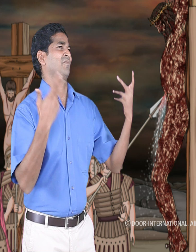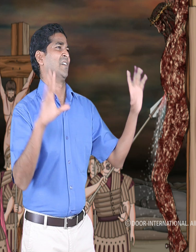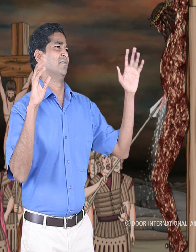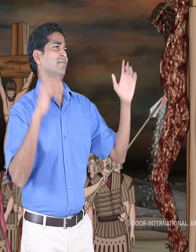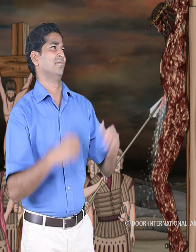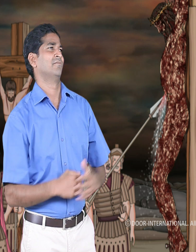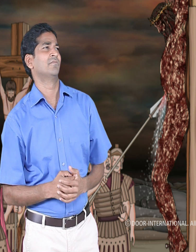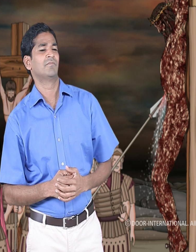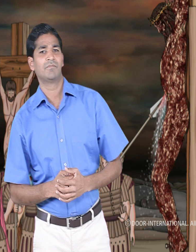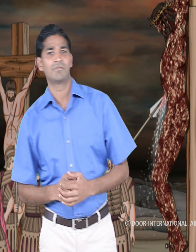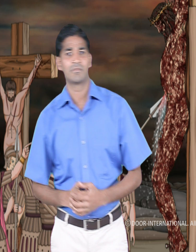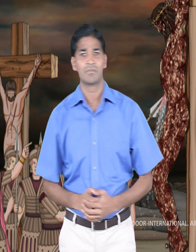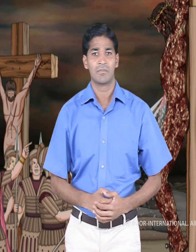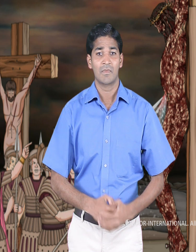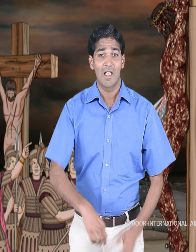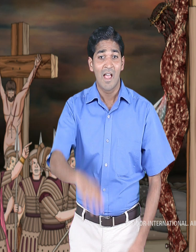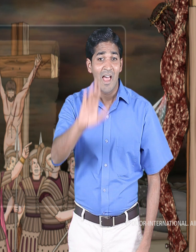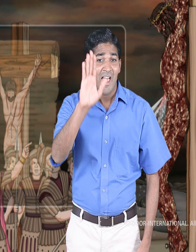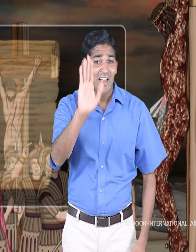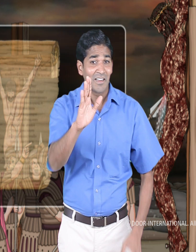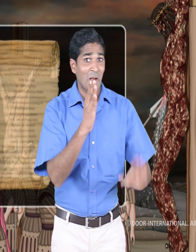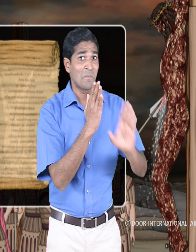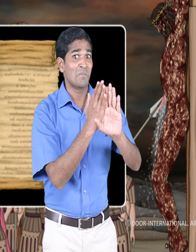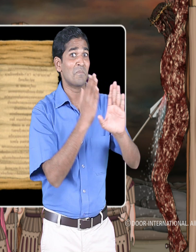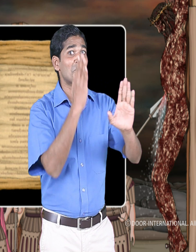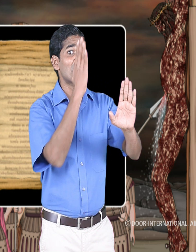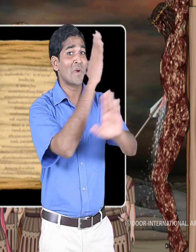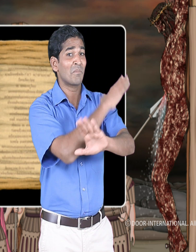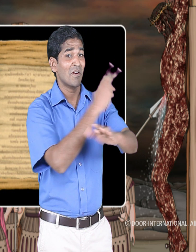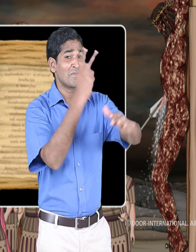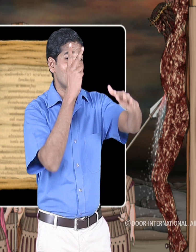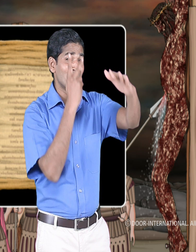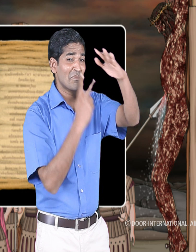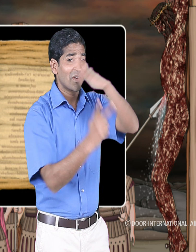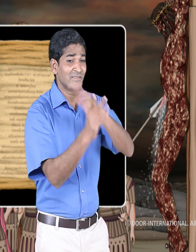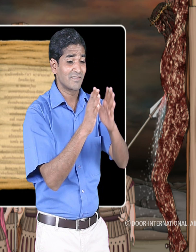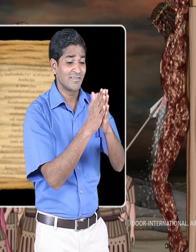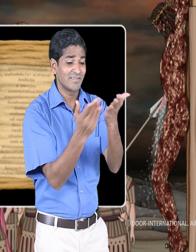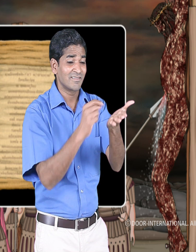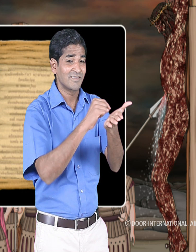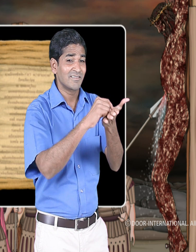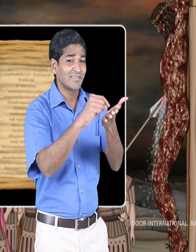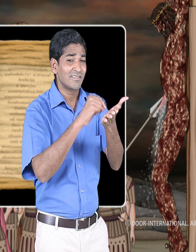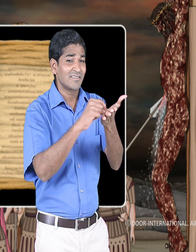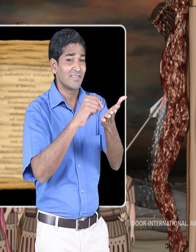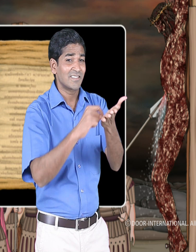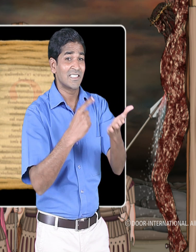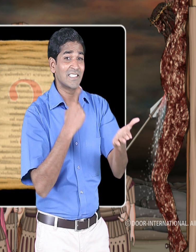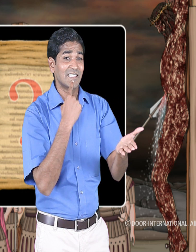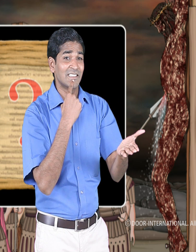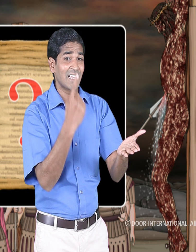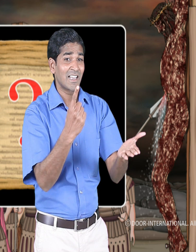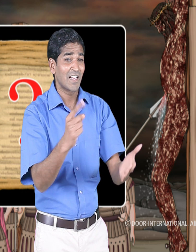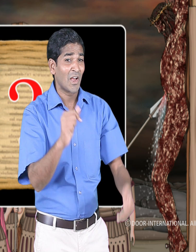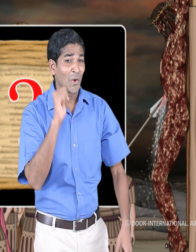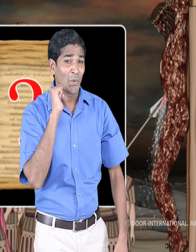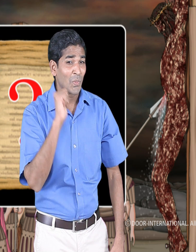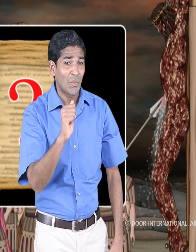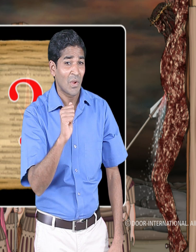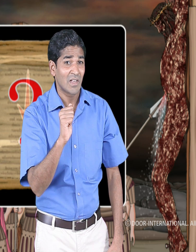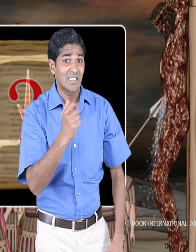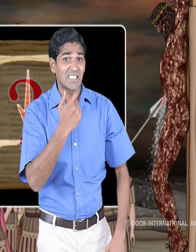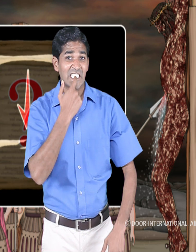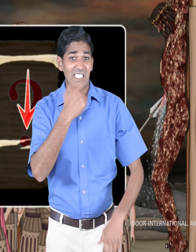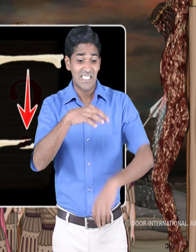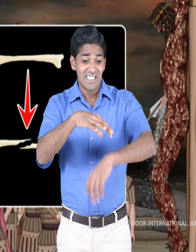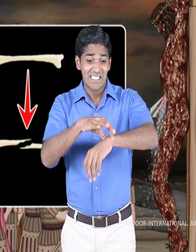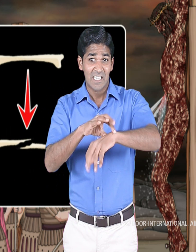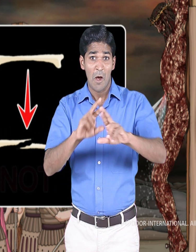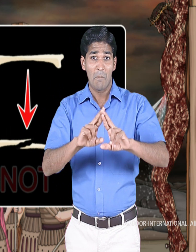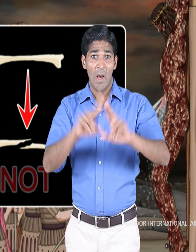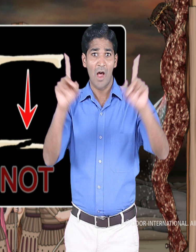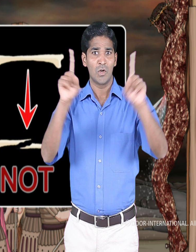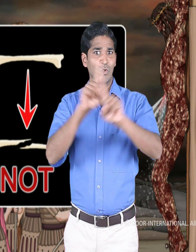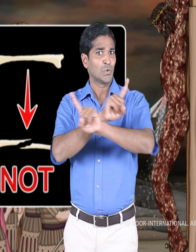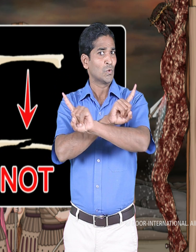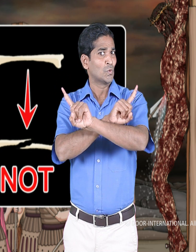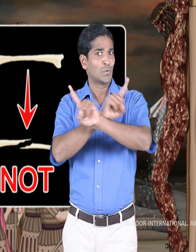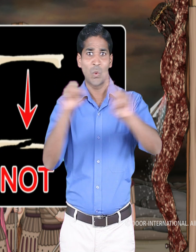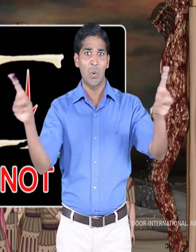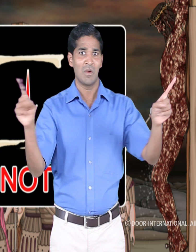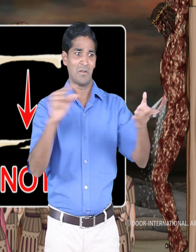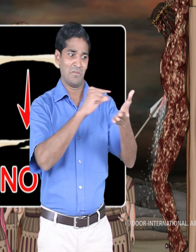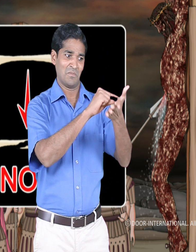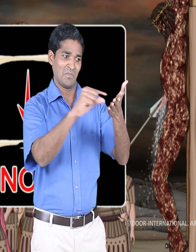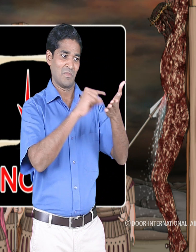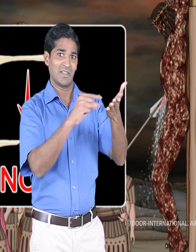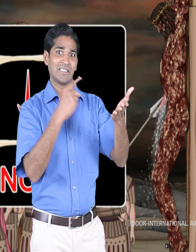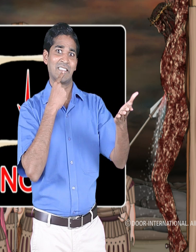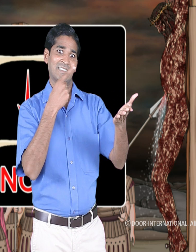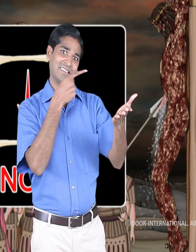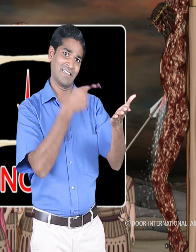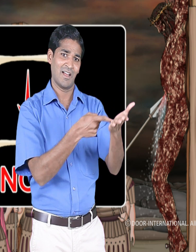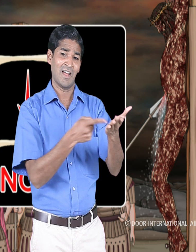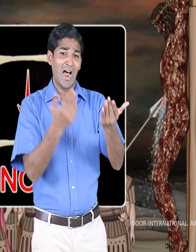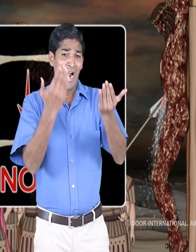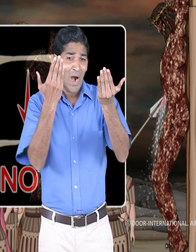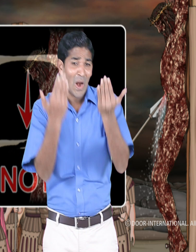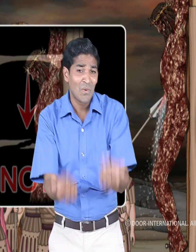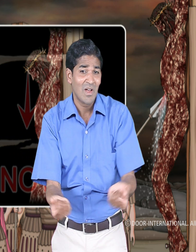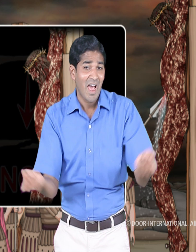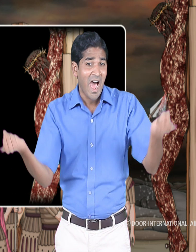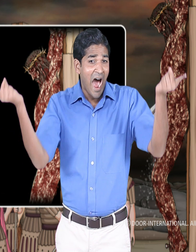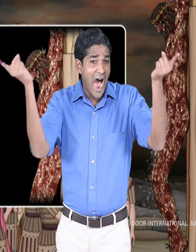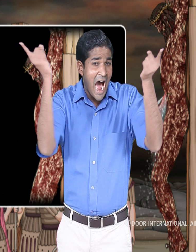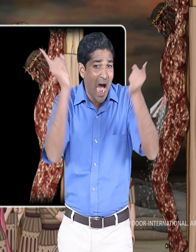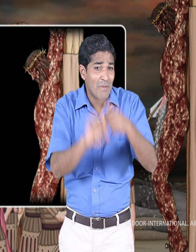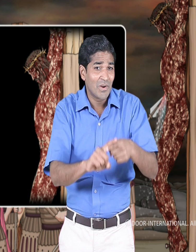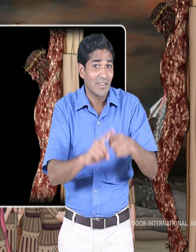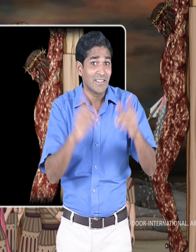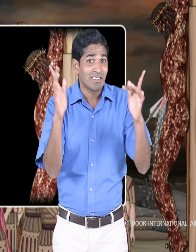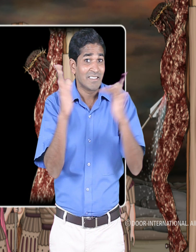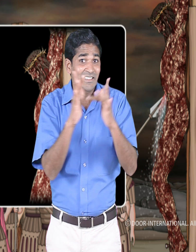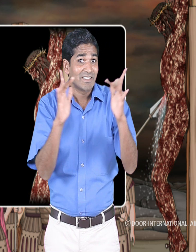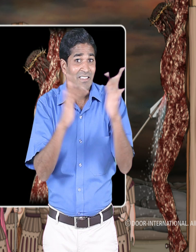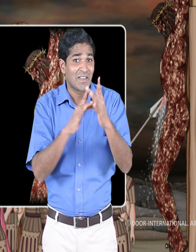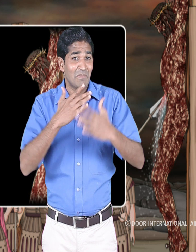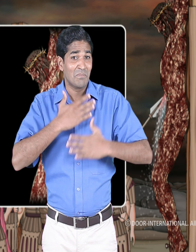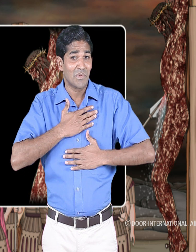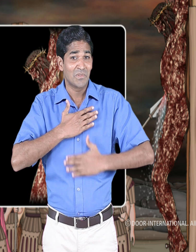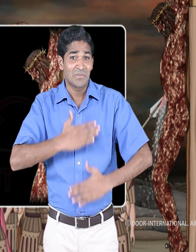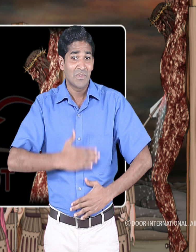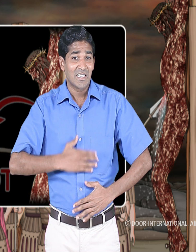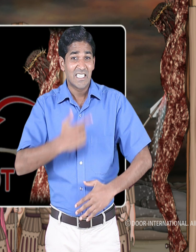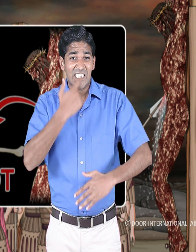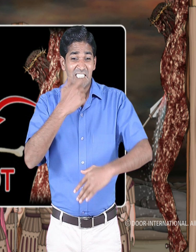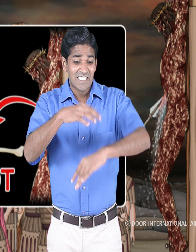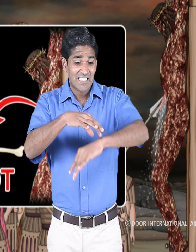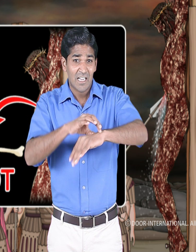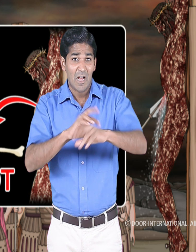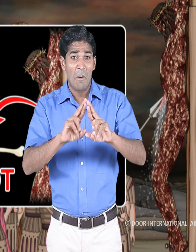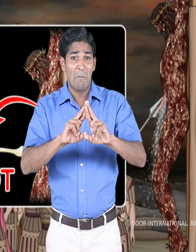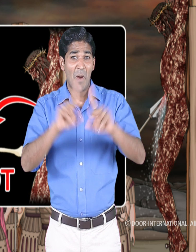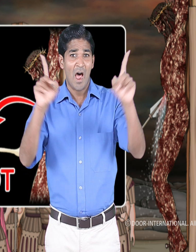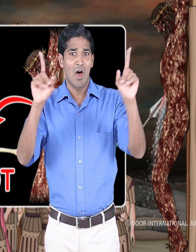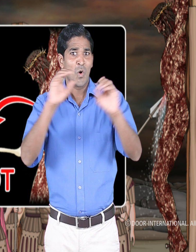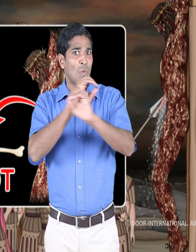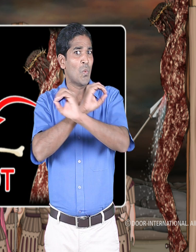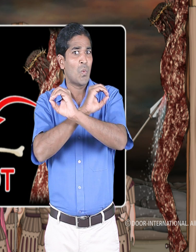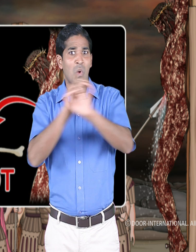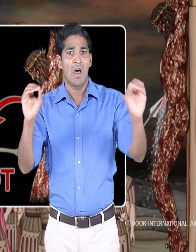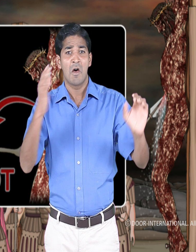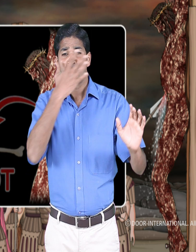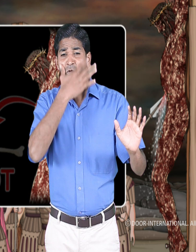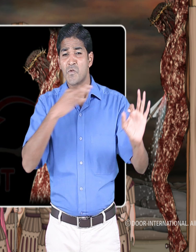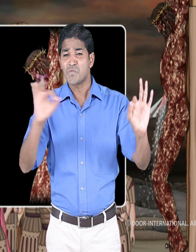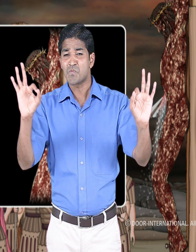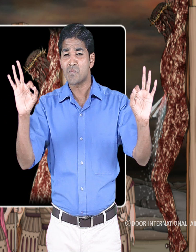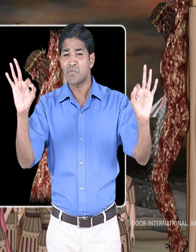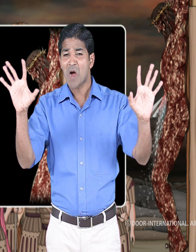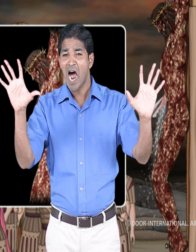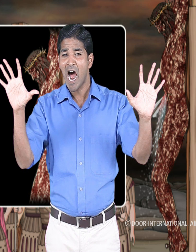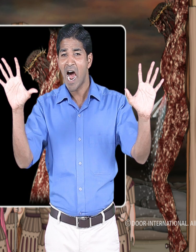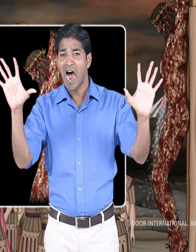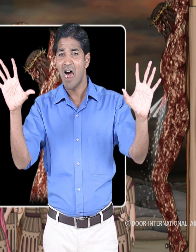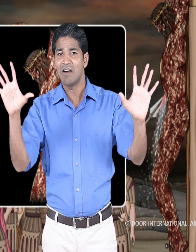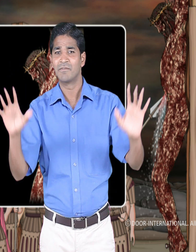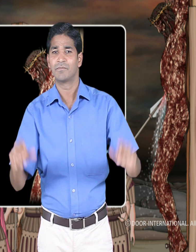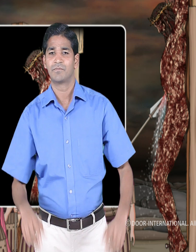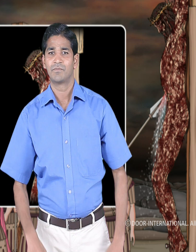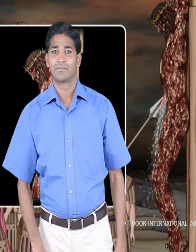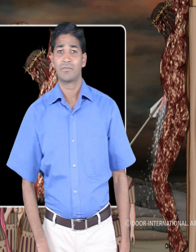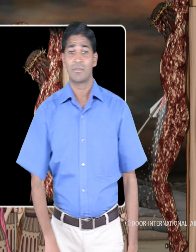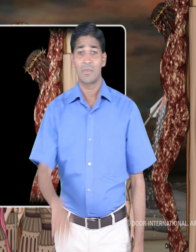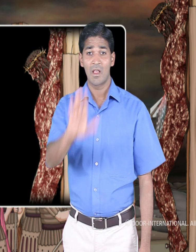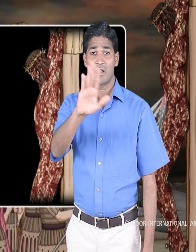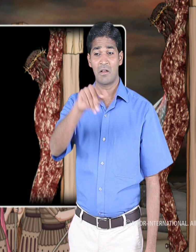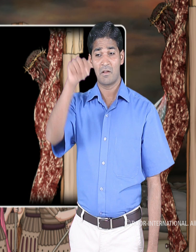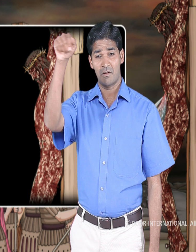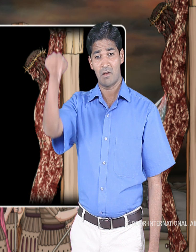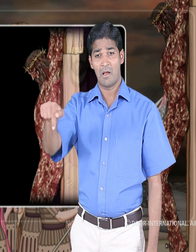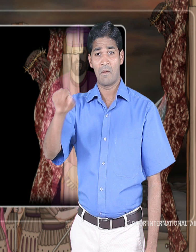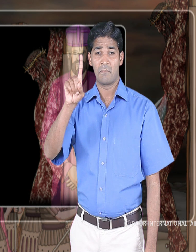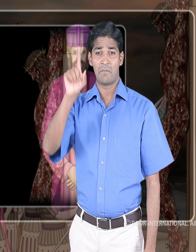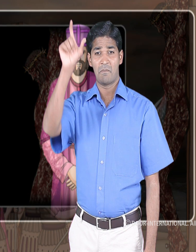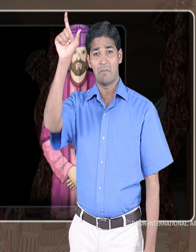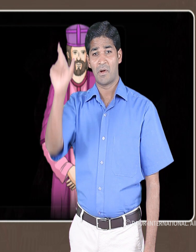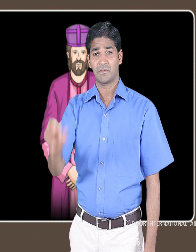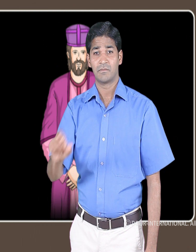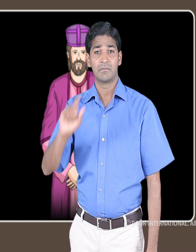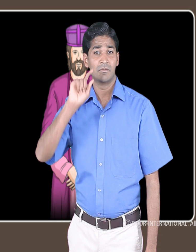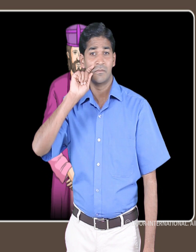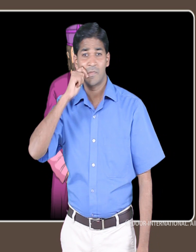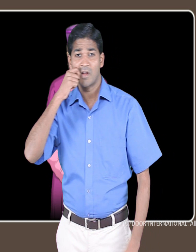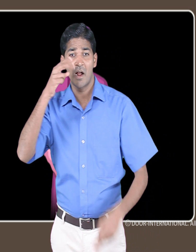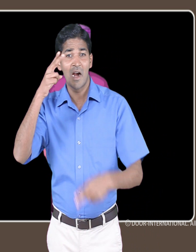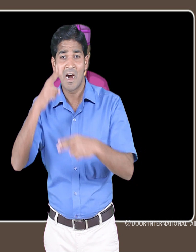Now these things happened so that the Scripture would be fulfilled: “Not one of His bones will be broken.” And, as another Scripture says: “They will look on the One they have pierced.”